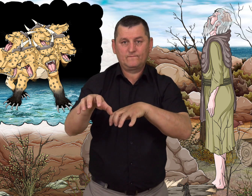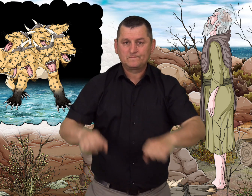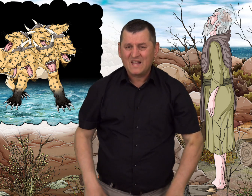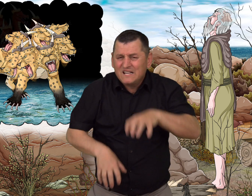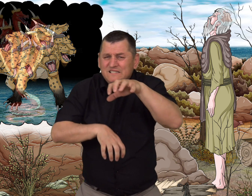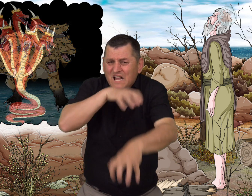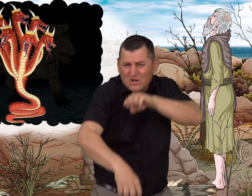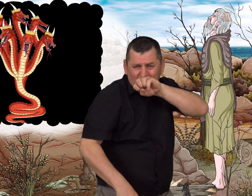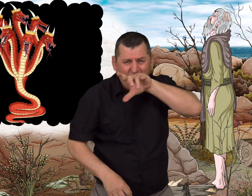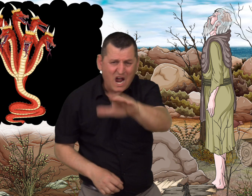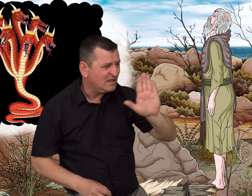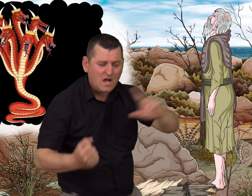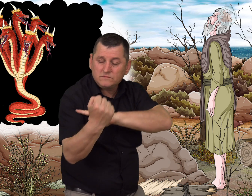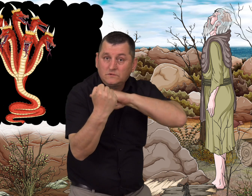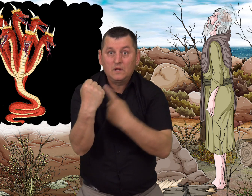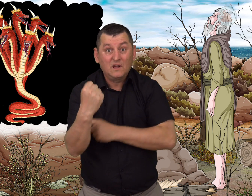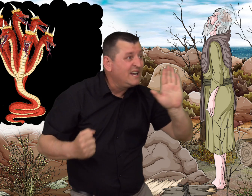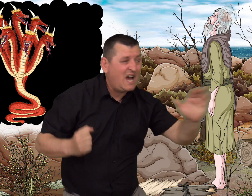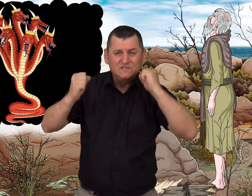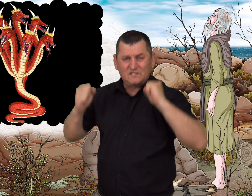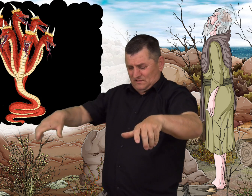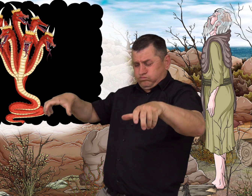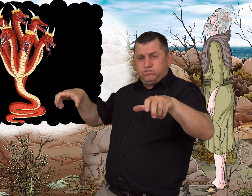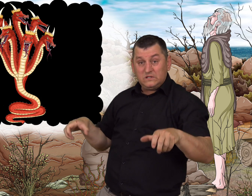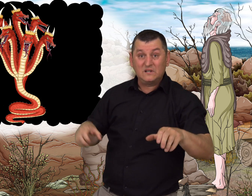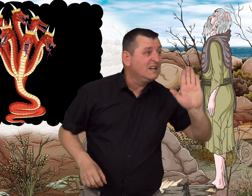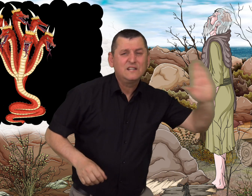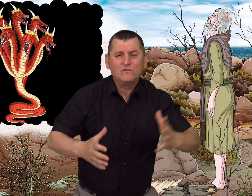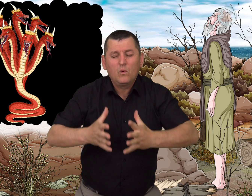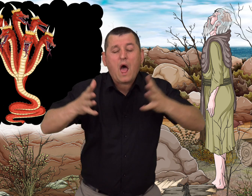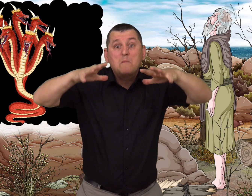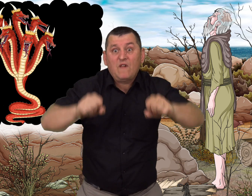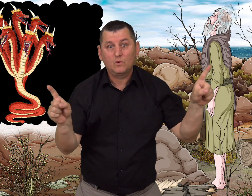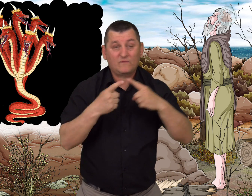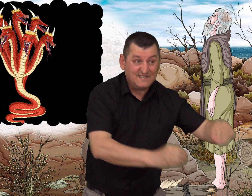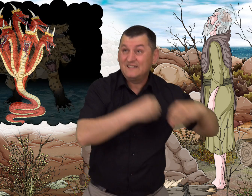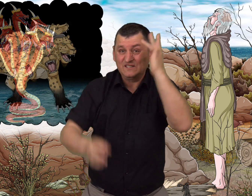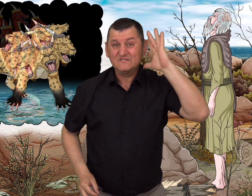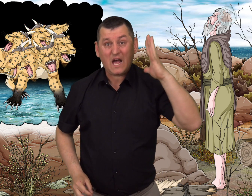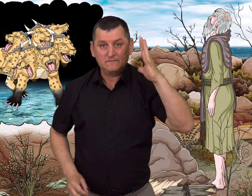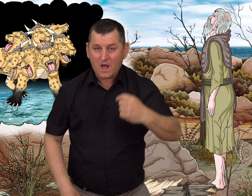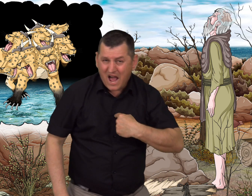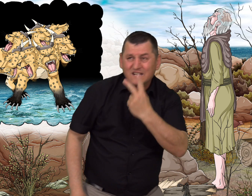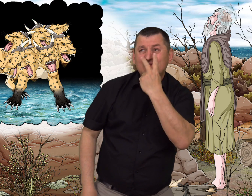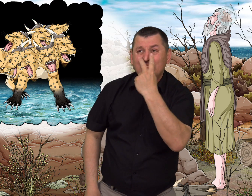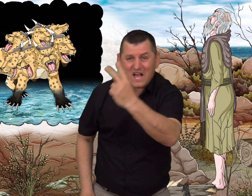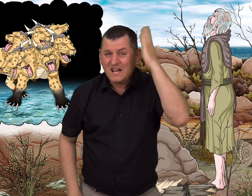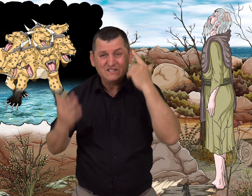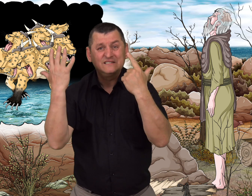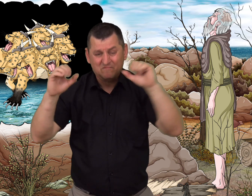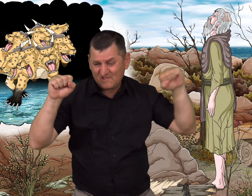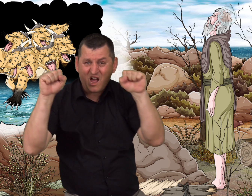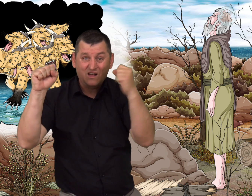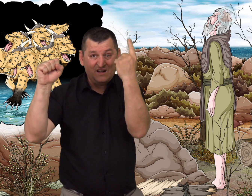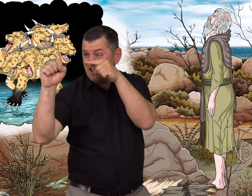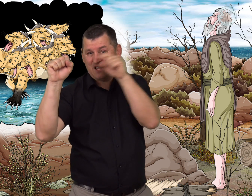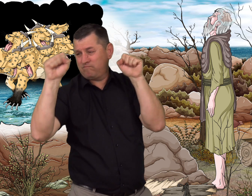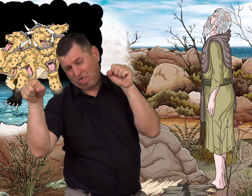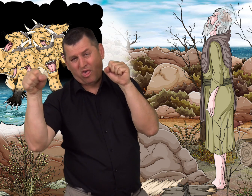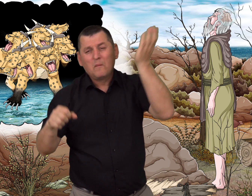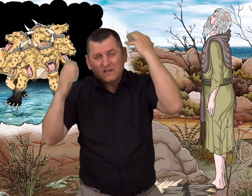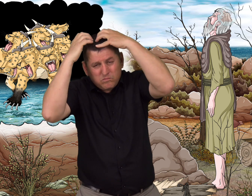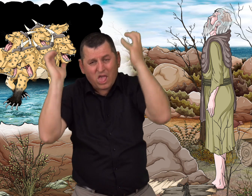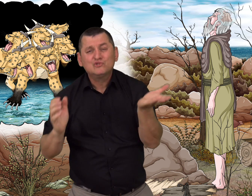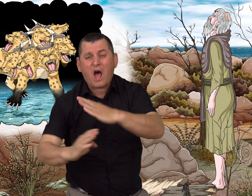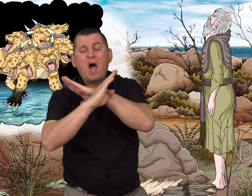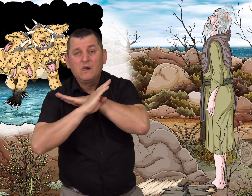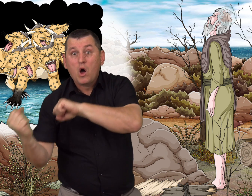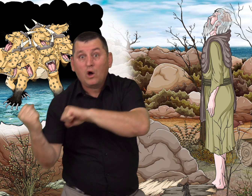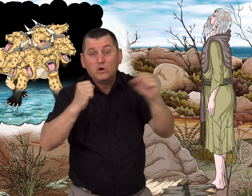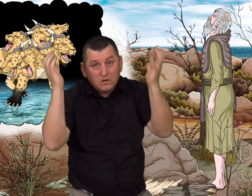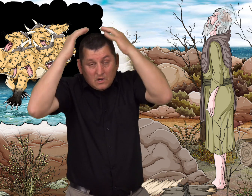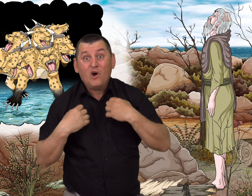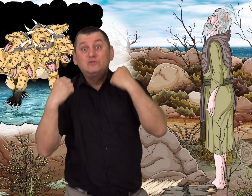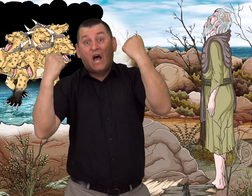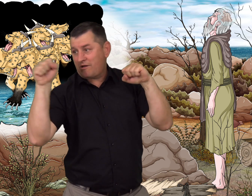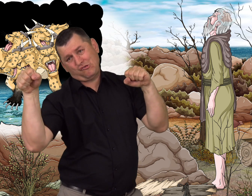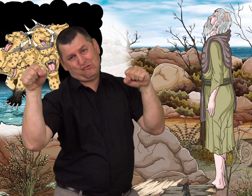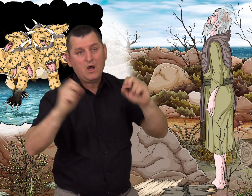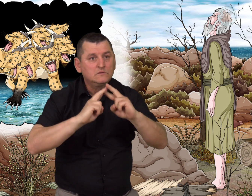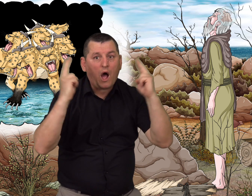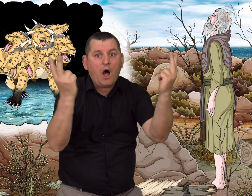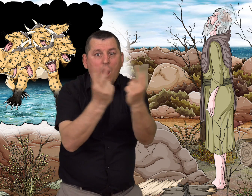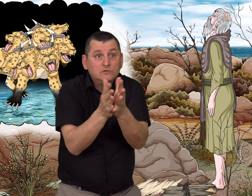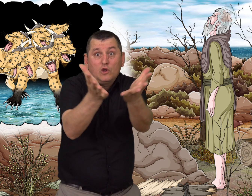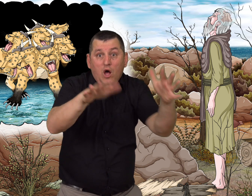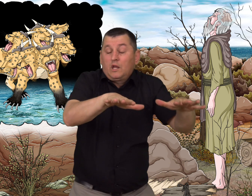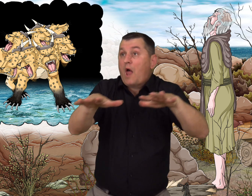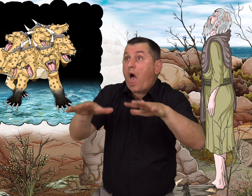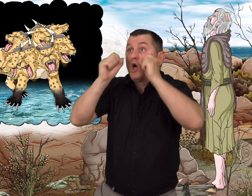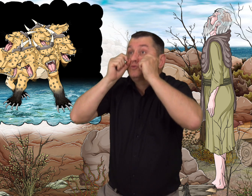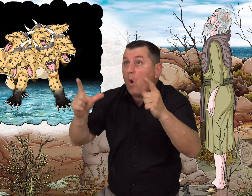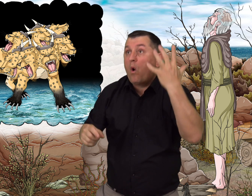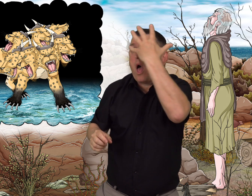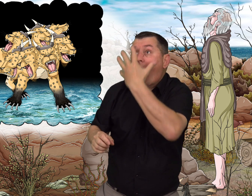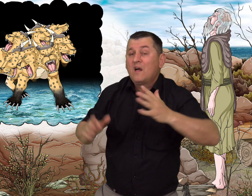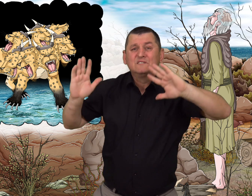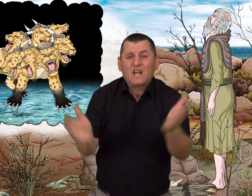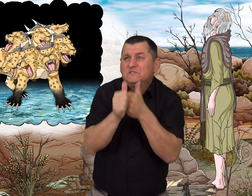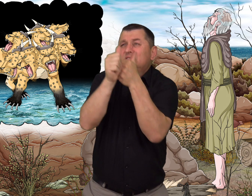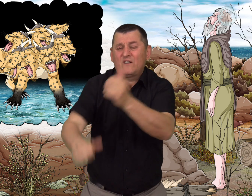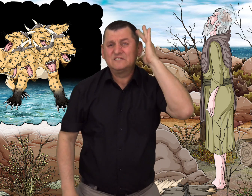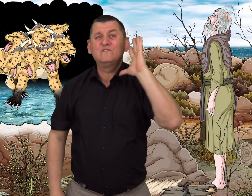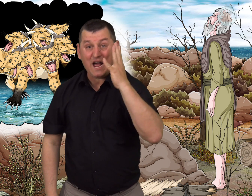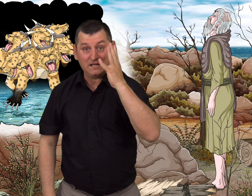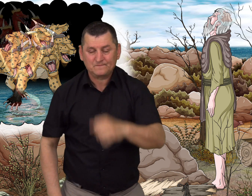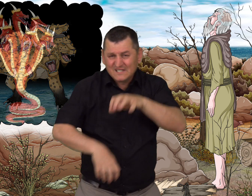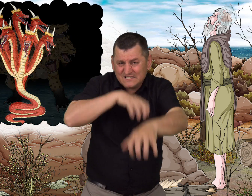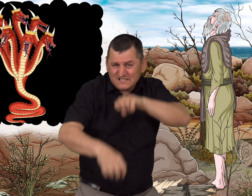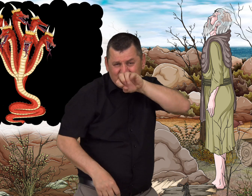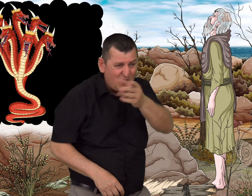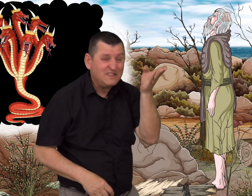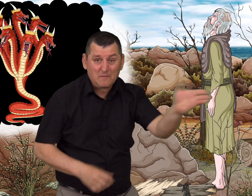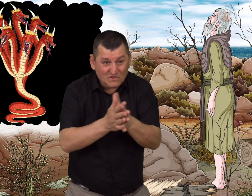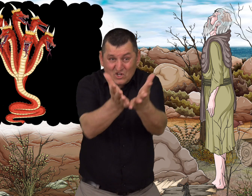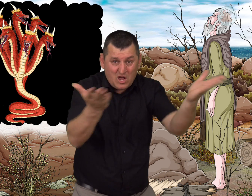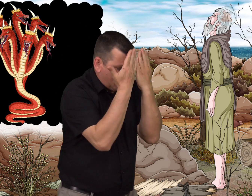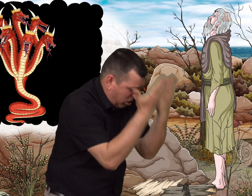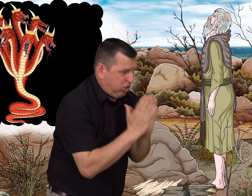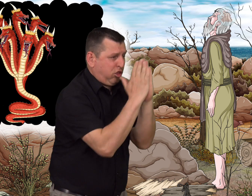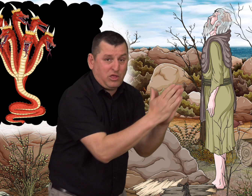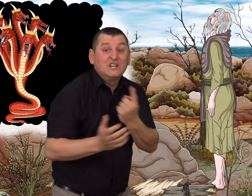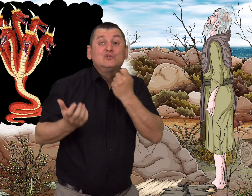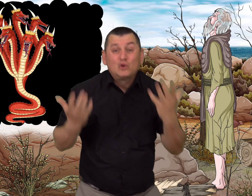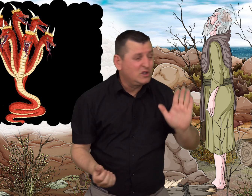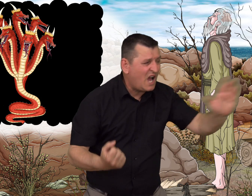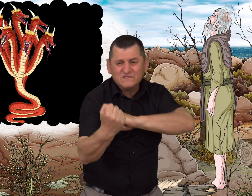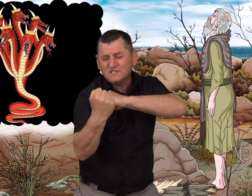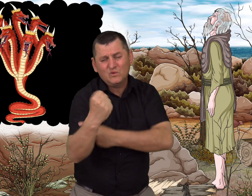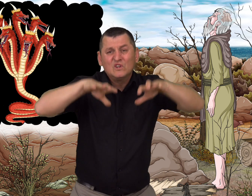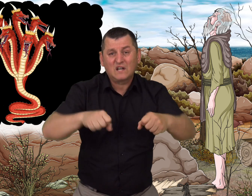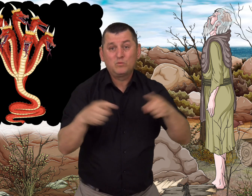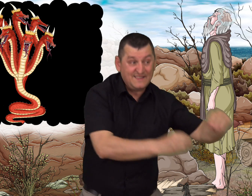And the dragon gave the beast his power and his throne and great authority. One of the heads of the beast appeared to be mortally wounded. But the mortal wound was healed, and the whole world marveled and followed the beast.